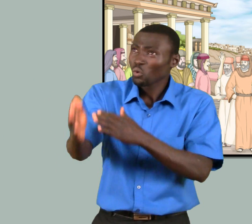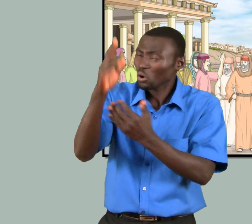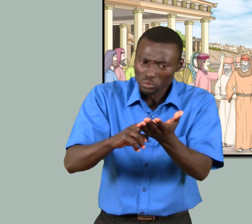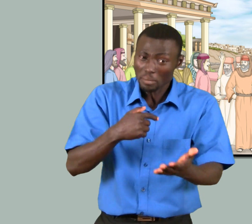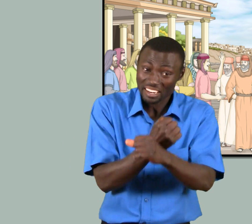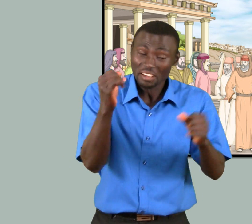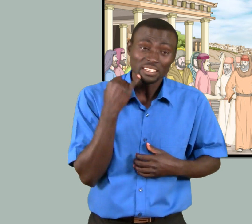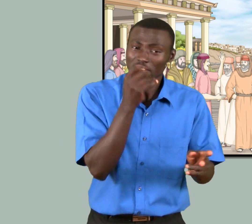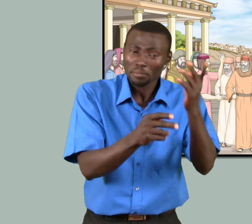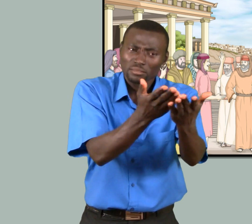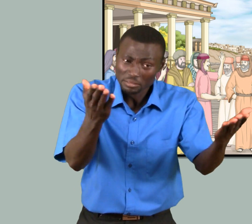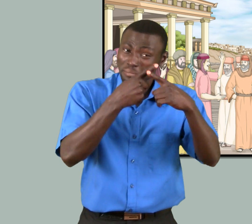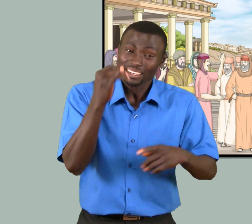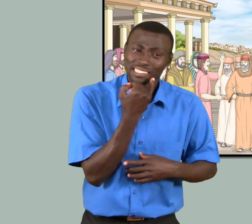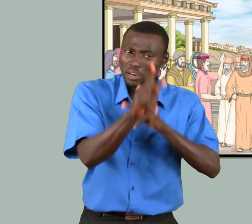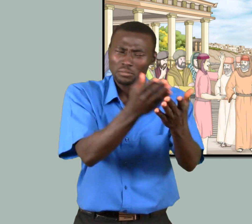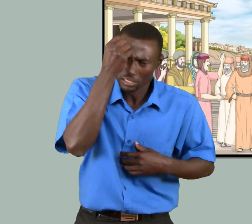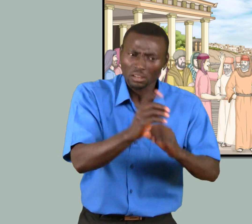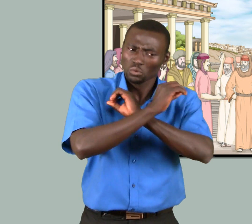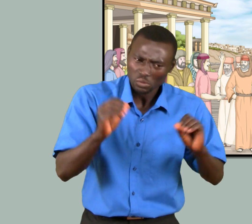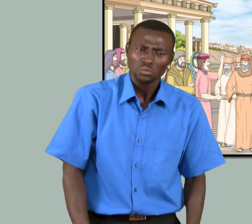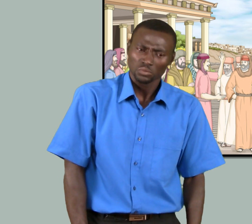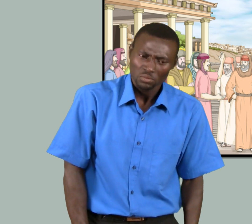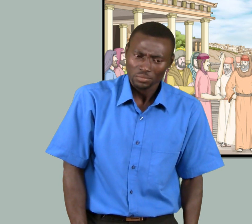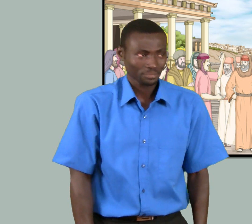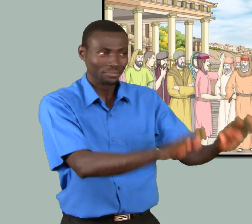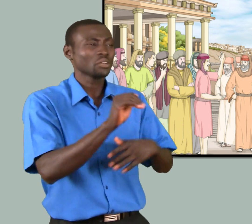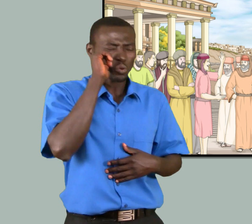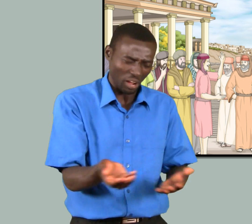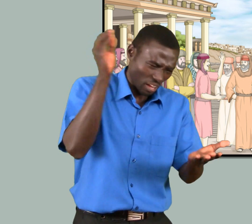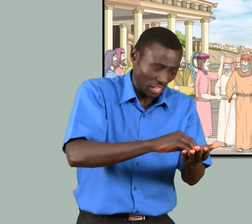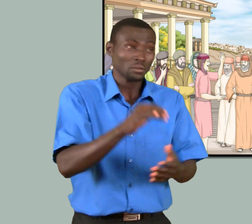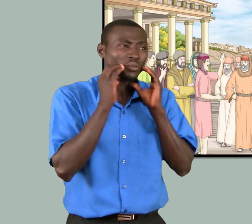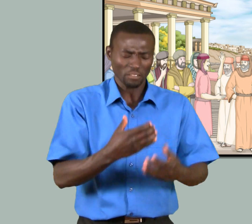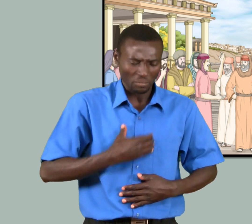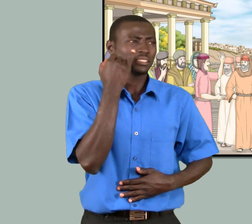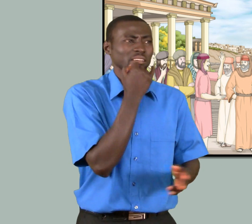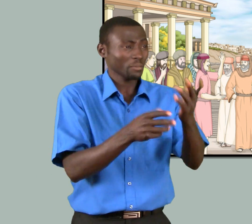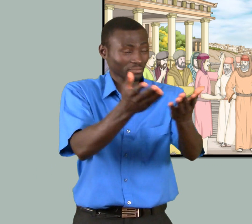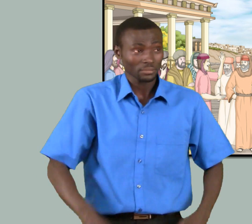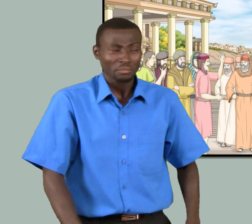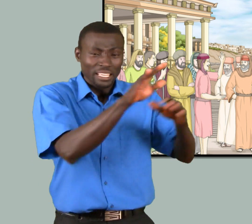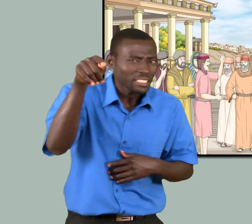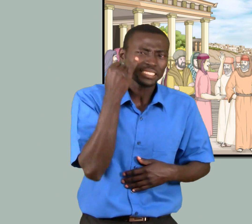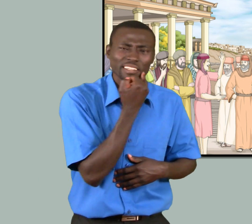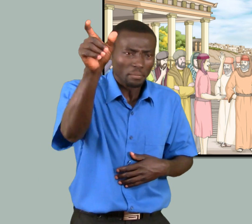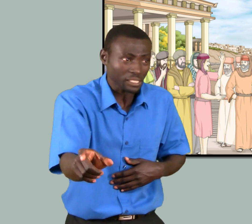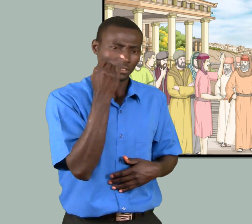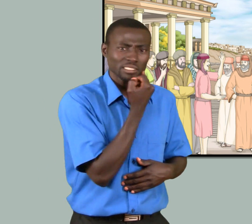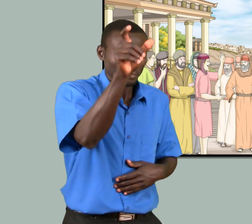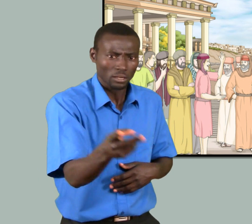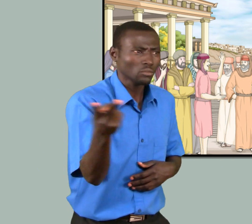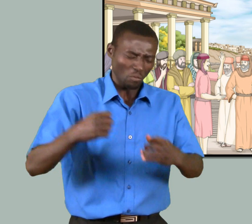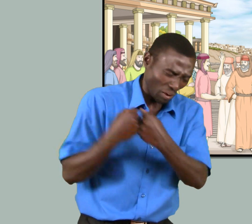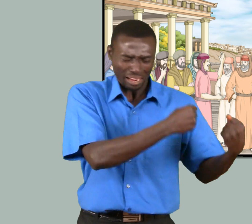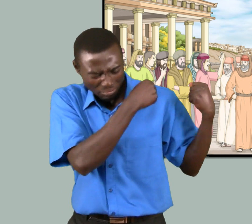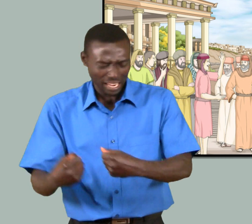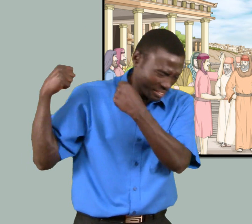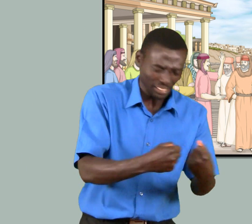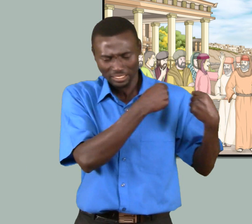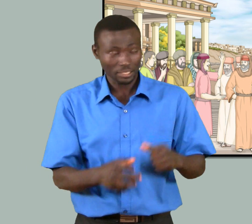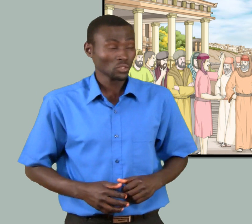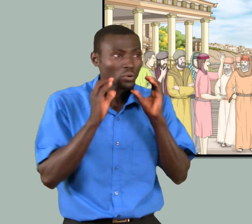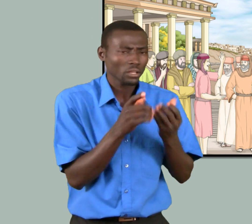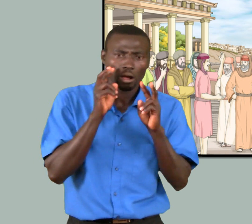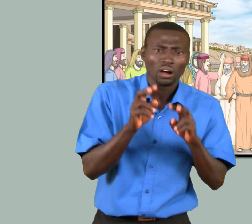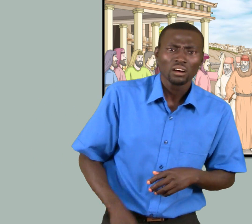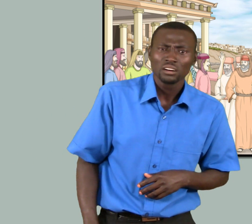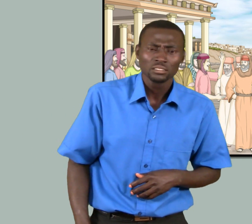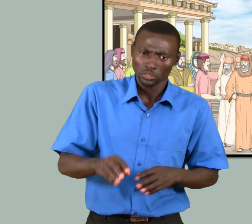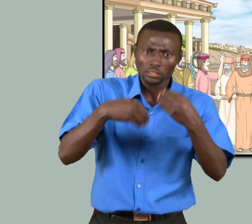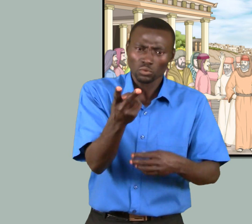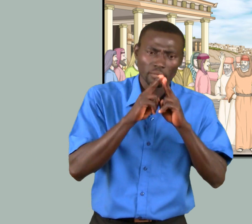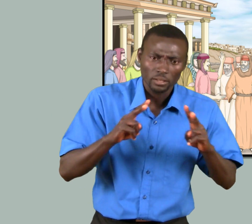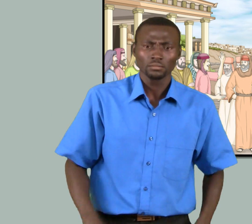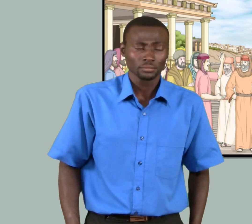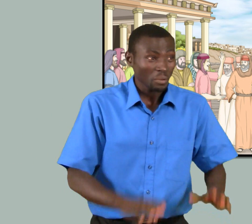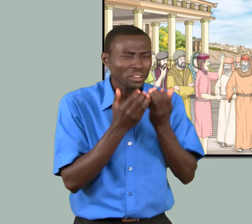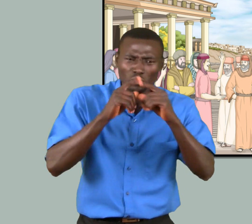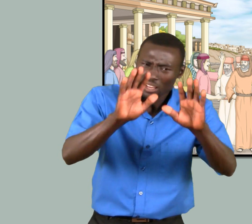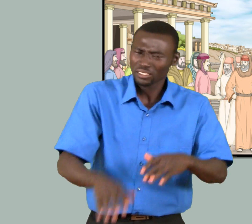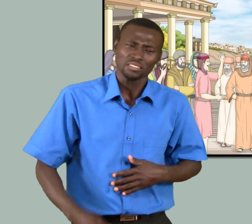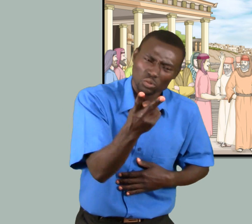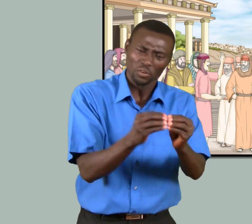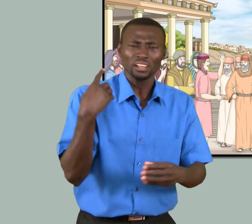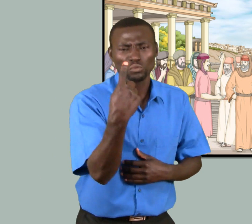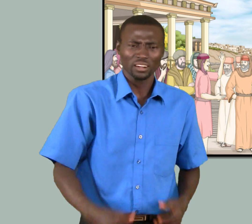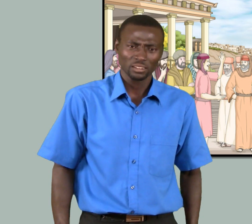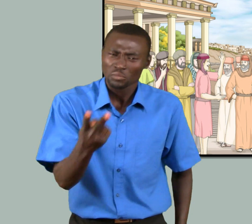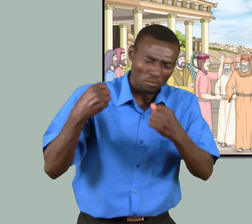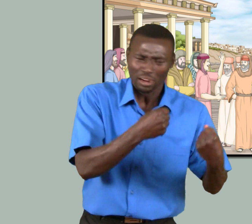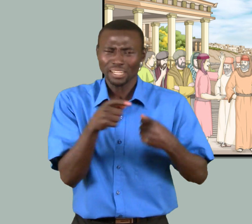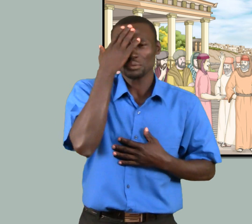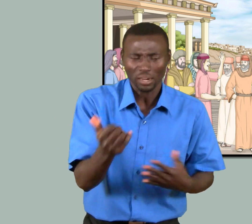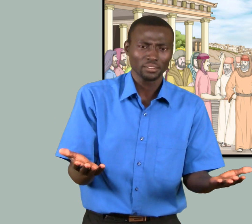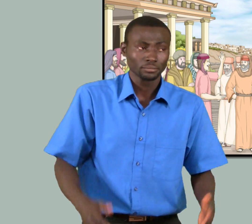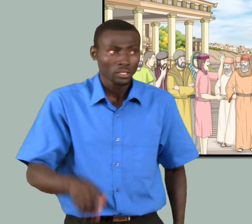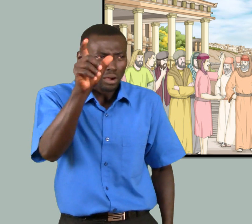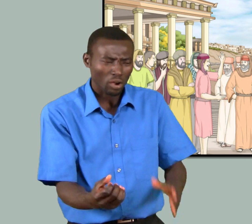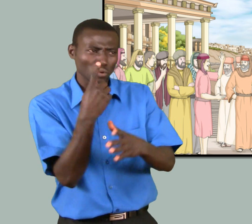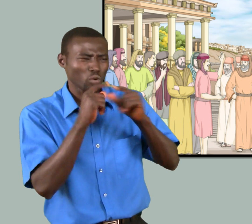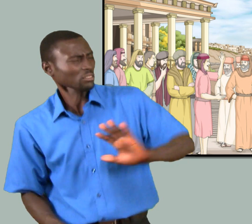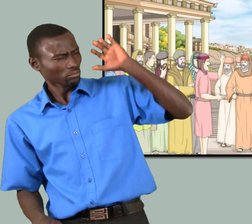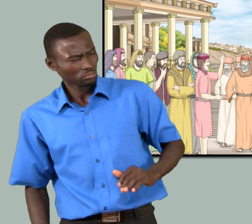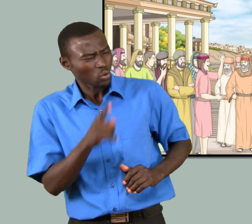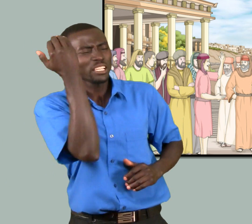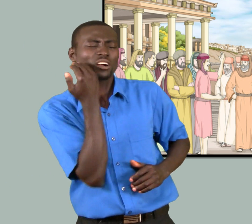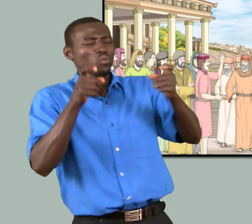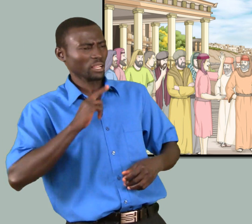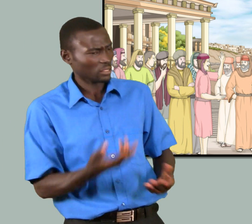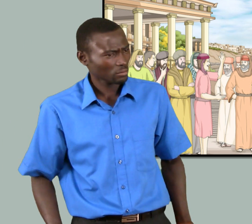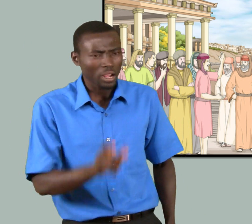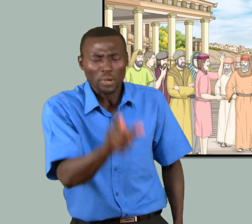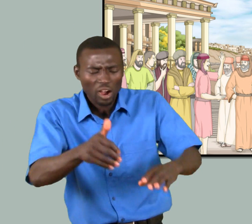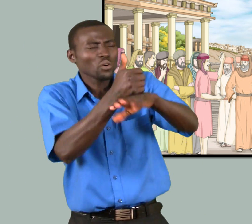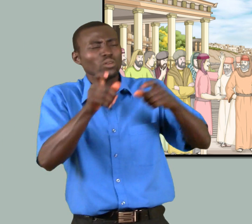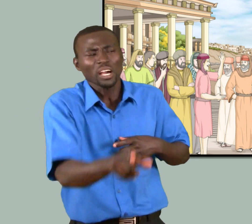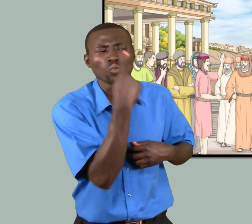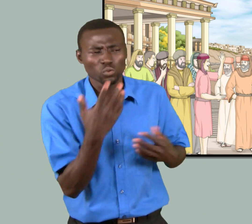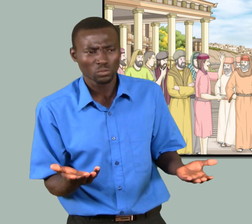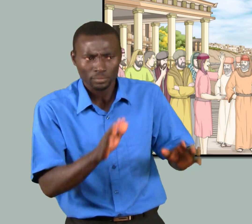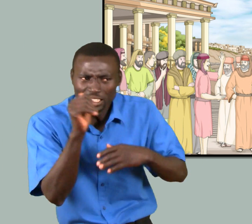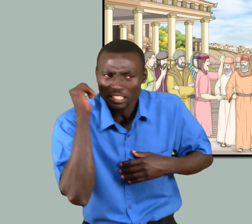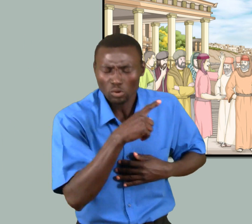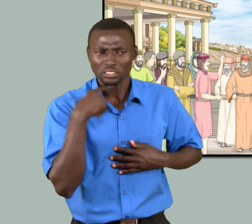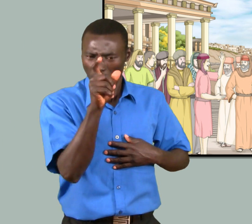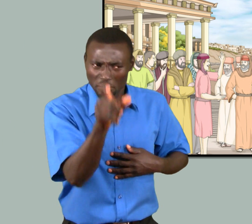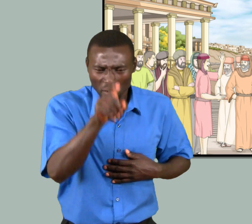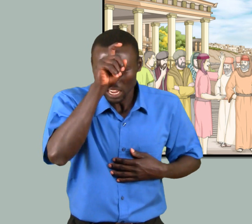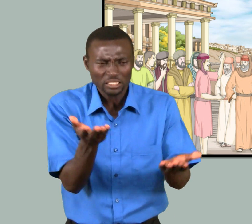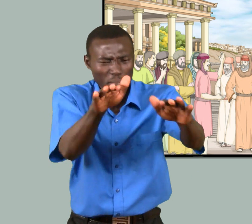He assumed his brothers would understand that God was using him to deliver them, but they did not. The next day he came upon two Israelites who were fighting, and he tried to reconcile them, saying, ‘Men, you are brothers.